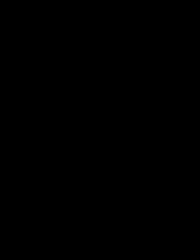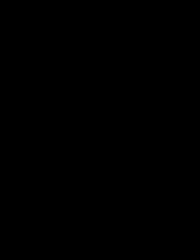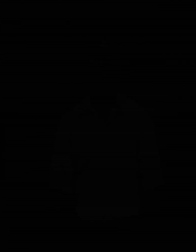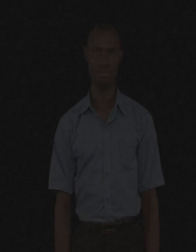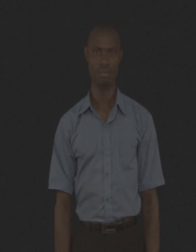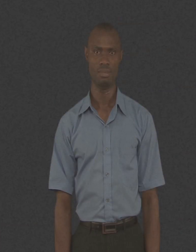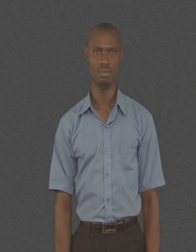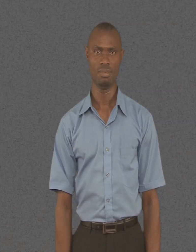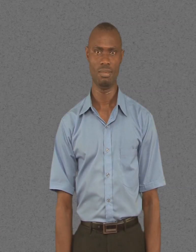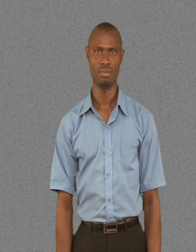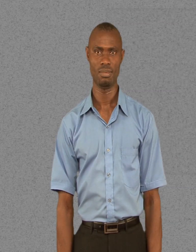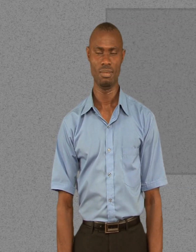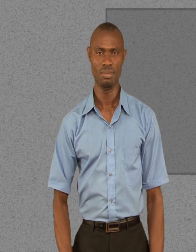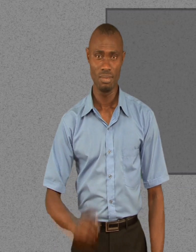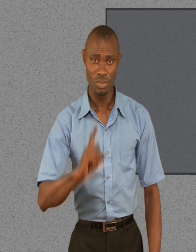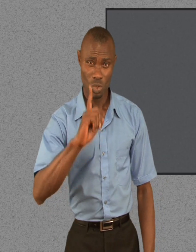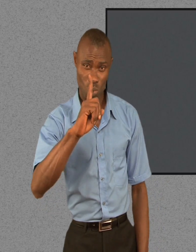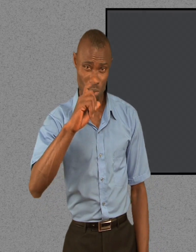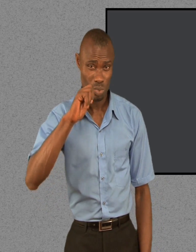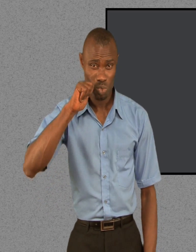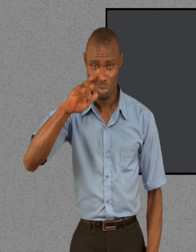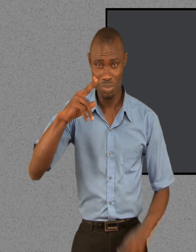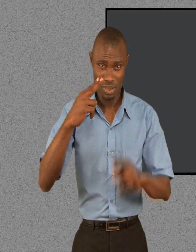This is how the birth of Jesus Christ came about: His mother Mary was pledged in marriage to Joseph, but before they came together, she was found to be with child through the Holy Spirit. Because Joseph her husband was a righteous man and was unwilling to disgrace her publicly, he resolved to divorce her quietly. But after he had pondered these things, an angel of the Lord appeared to him in a dream and said, “Joseph, son of David, do not be afraid to embrace Mary as your wife, for the One conceived in her is from the Holy Spirit. She will give birth to a Son, and you are to give Him the name Jesus, because He will save His people from their sins.” All this took place to fulfill what the Lord had said through the prophet: “Behold, the virgin will be with child and will give birth to a son, and they will call Him Immanuel” (which means, “God with us”). When Joseph woke up, he did as the angel of the Lord had commanded him, and embraced Mary as his wife. But he had no union with her until she gave birth to a Son. And he gave Him the name Jesus.